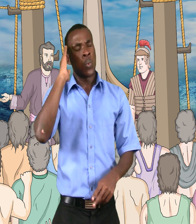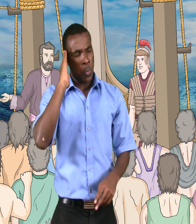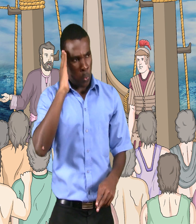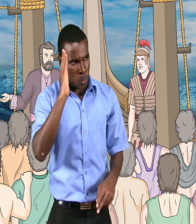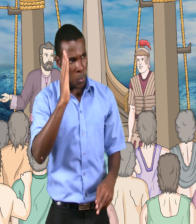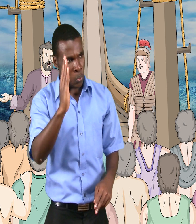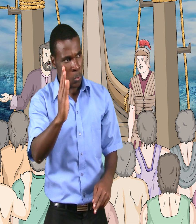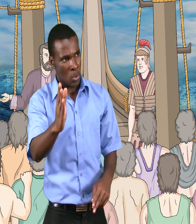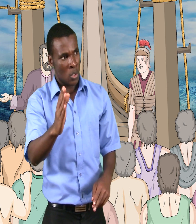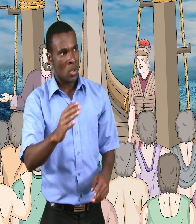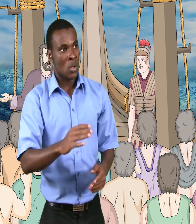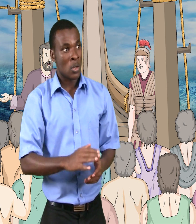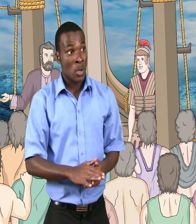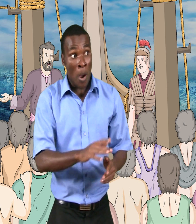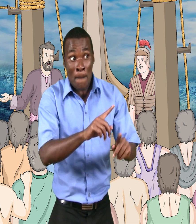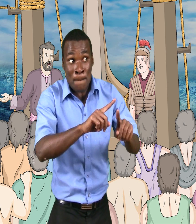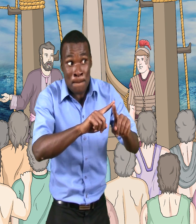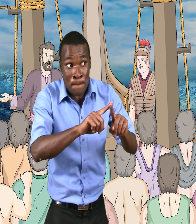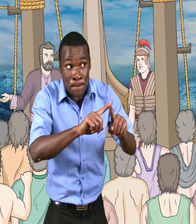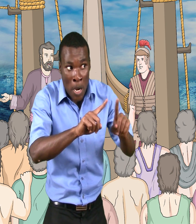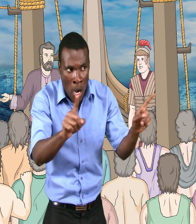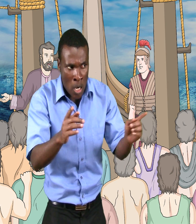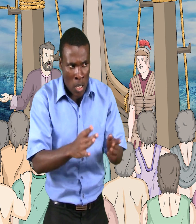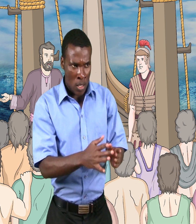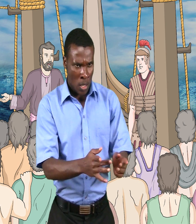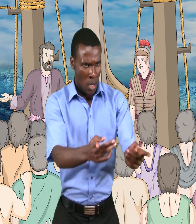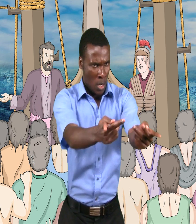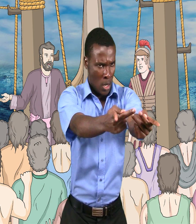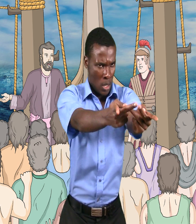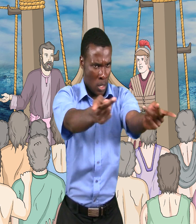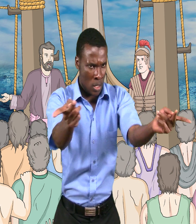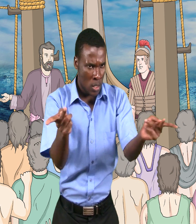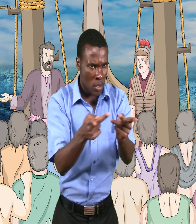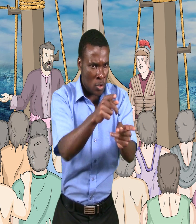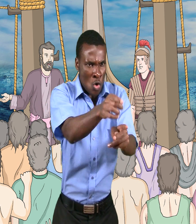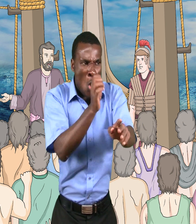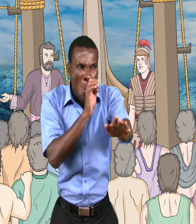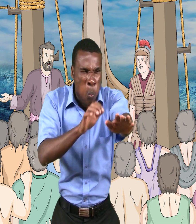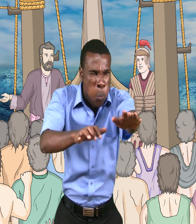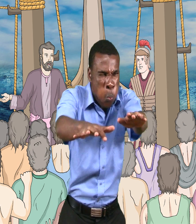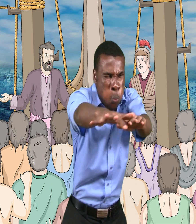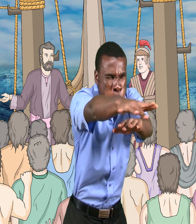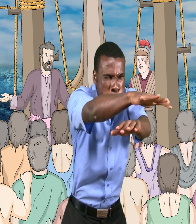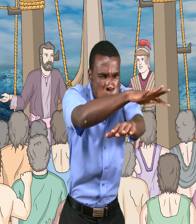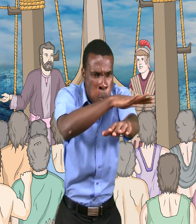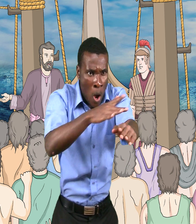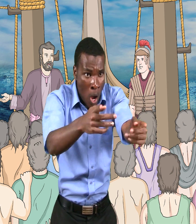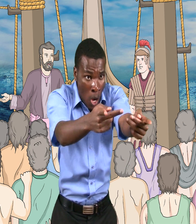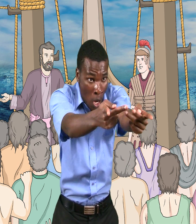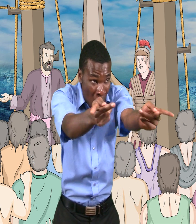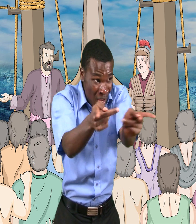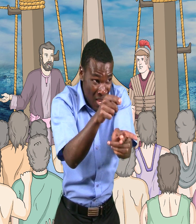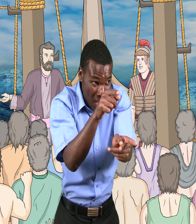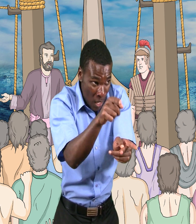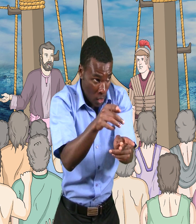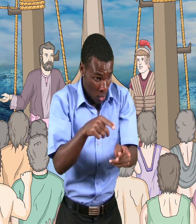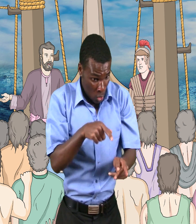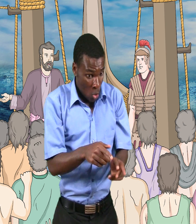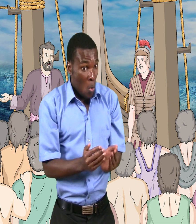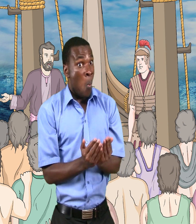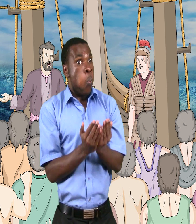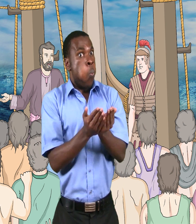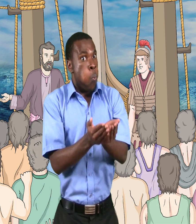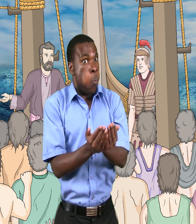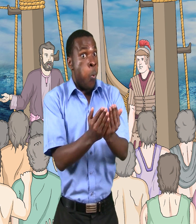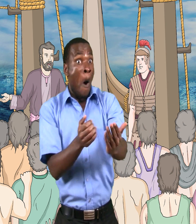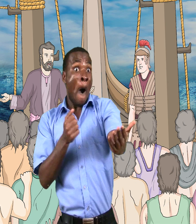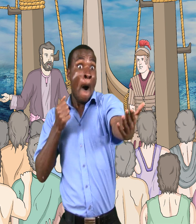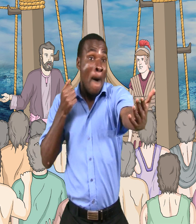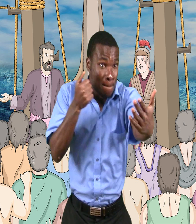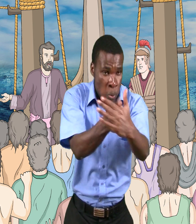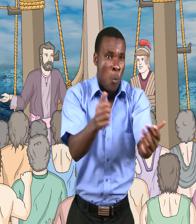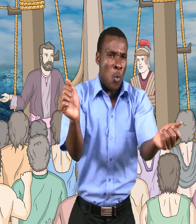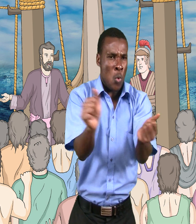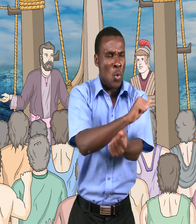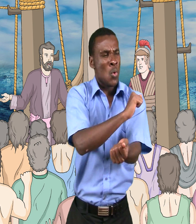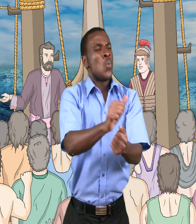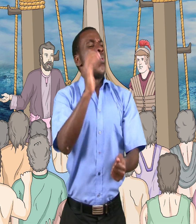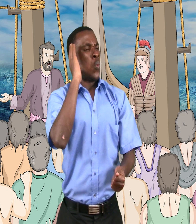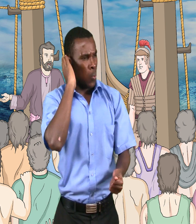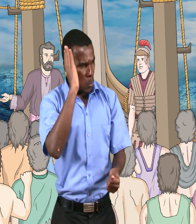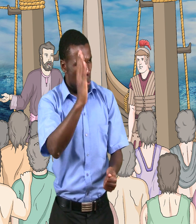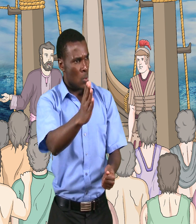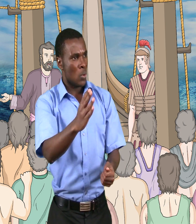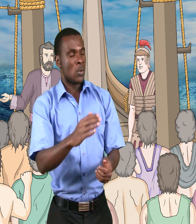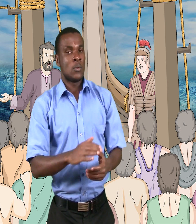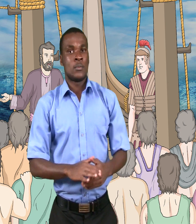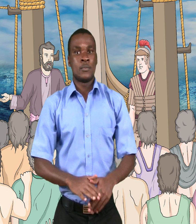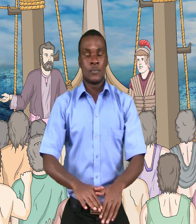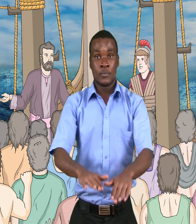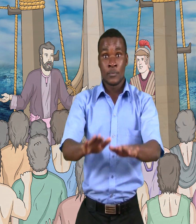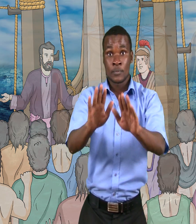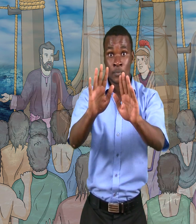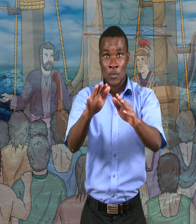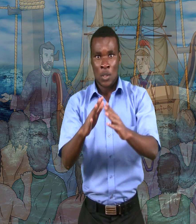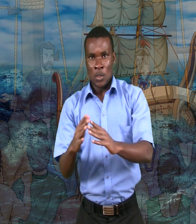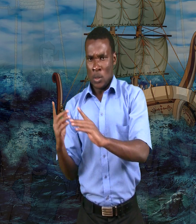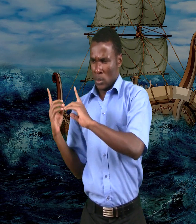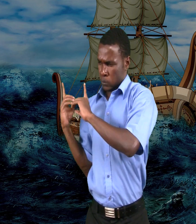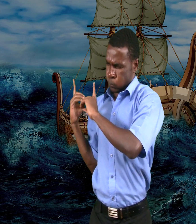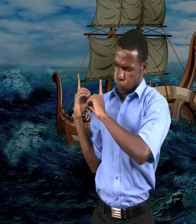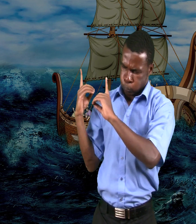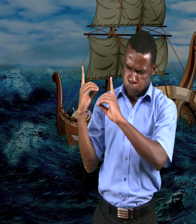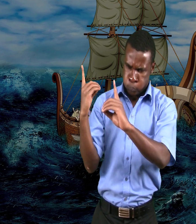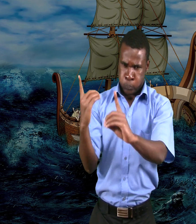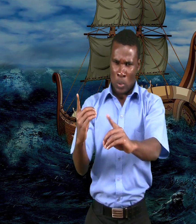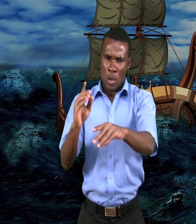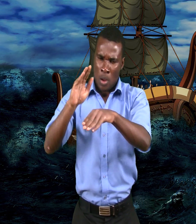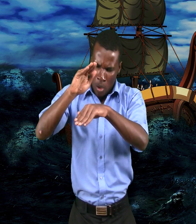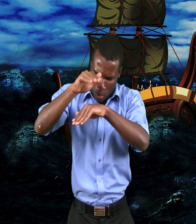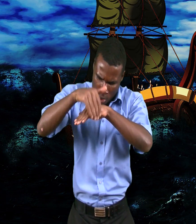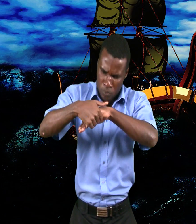However, we must run aground on some island.”